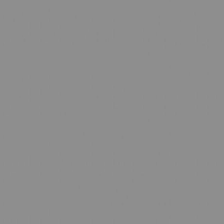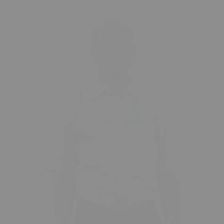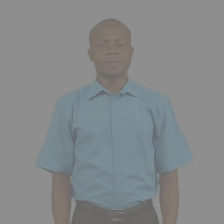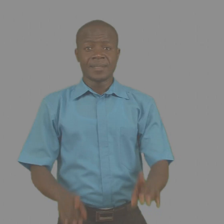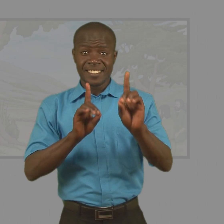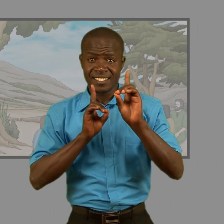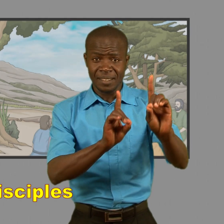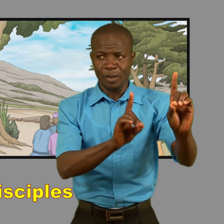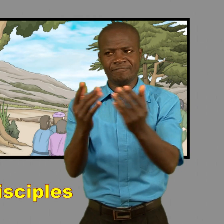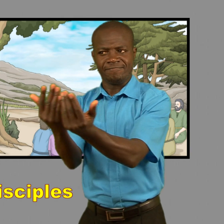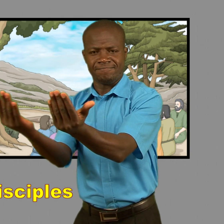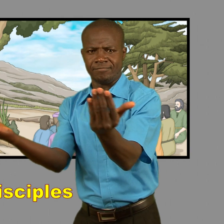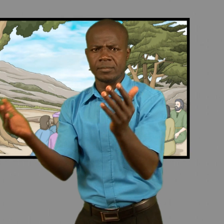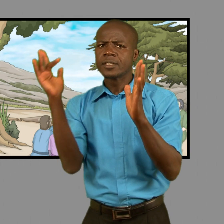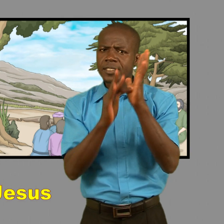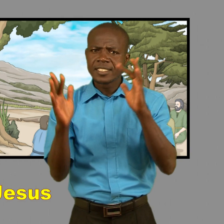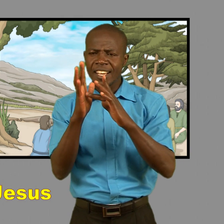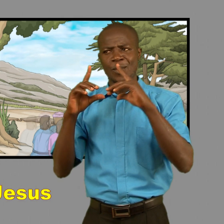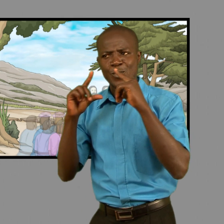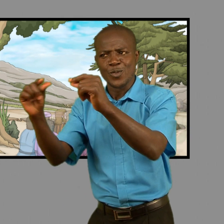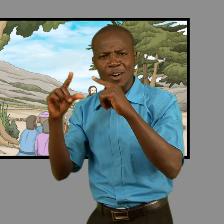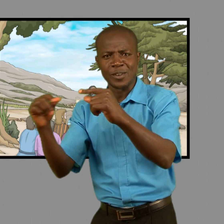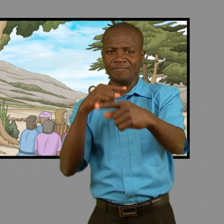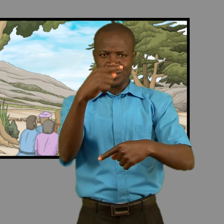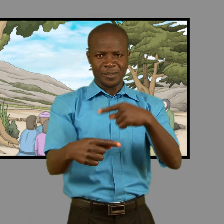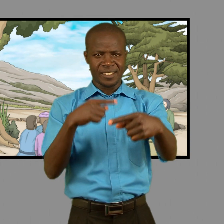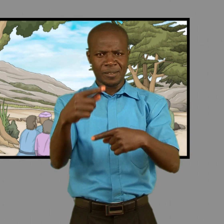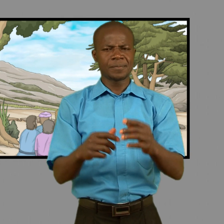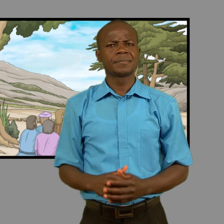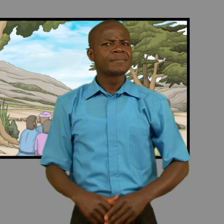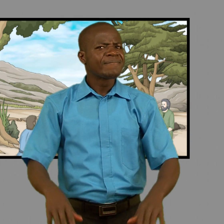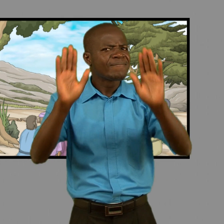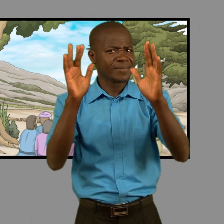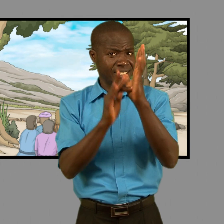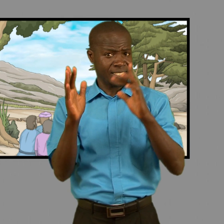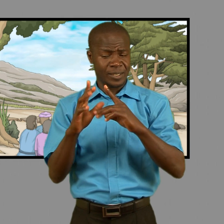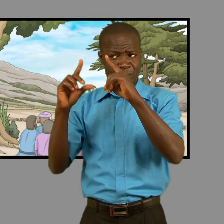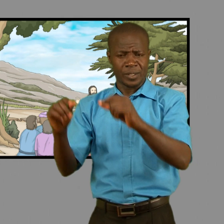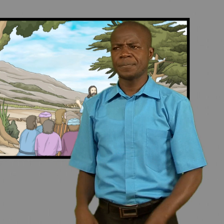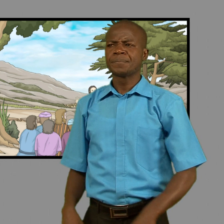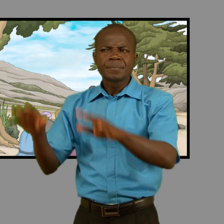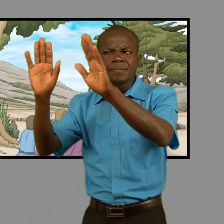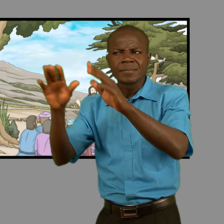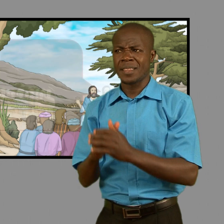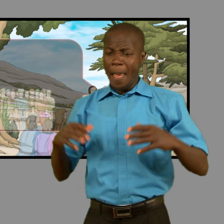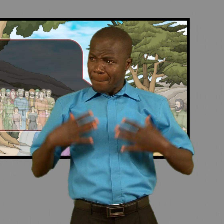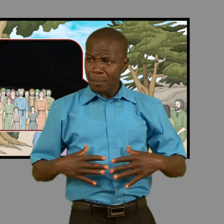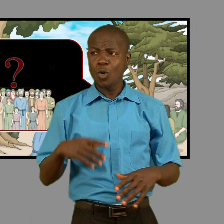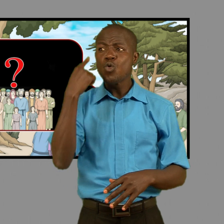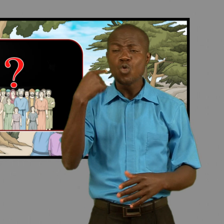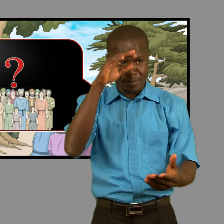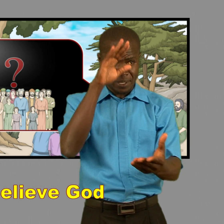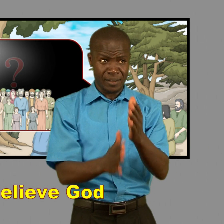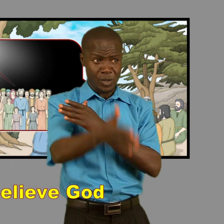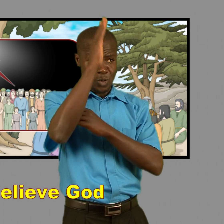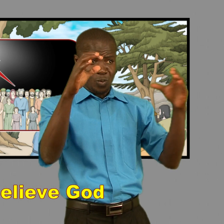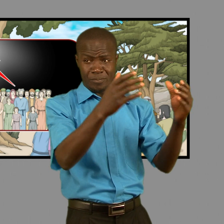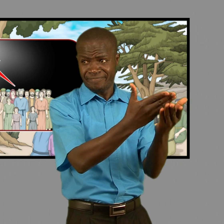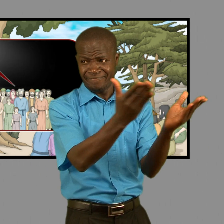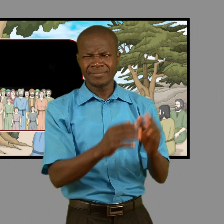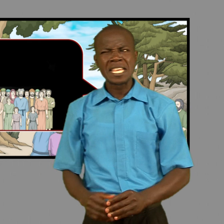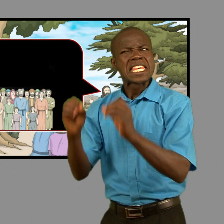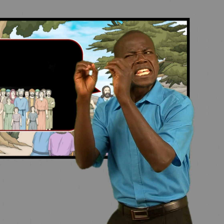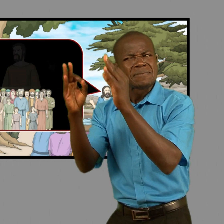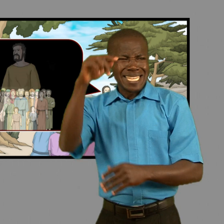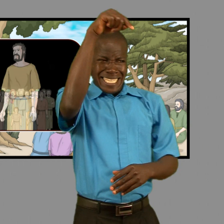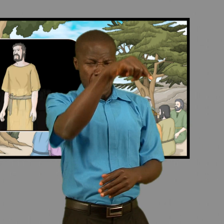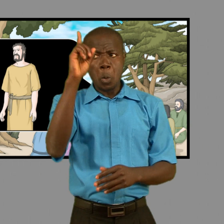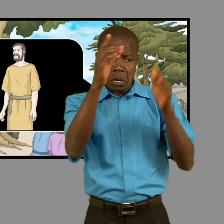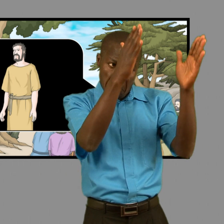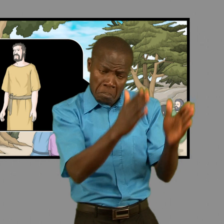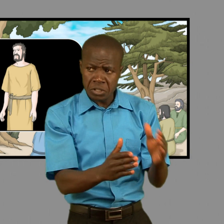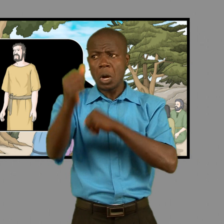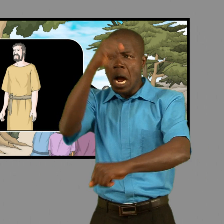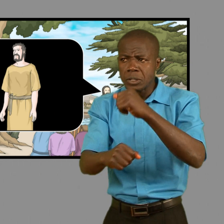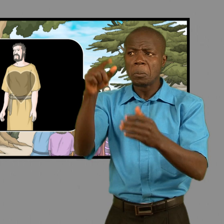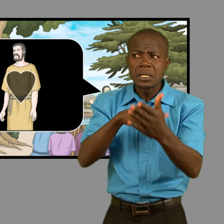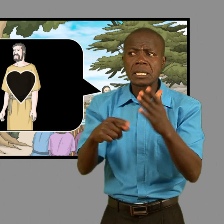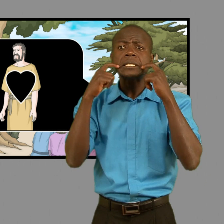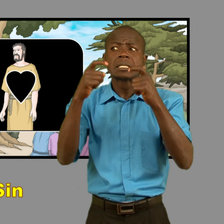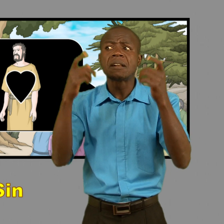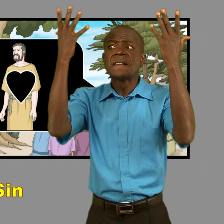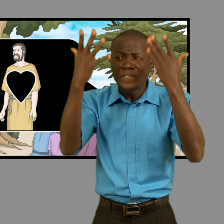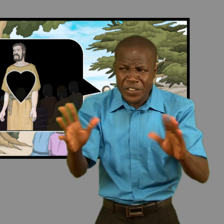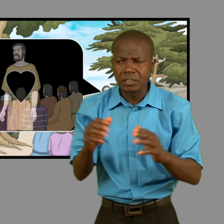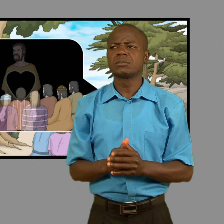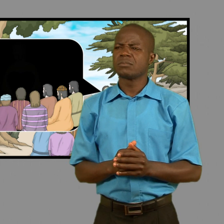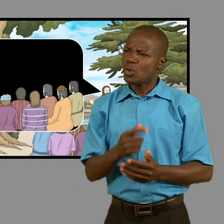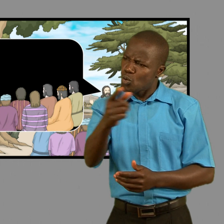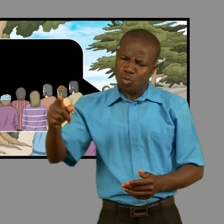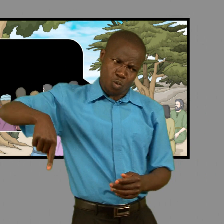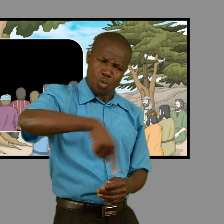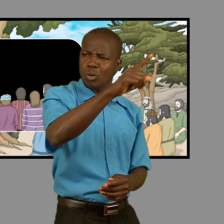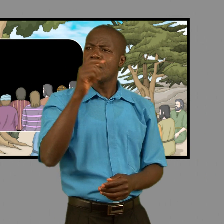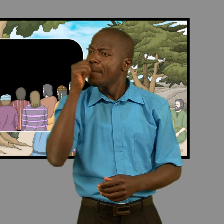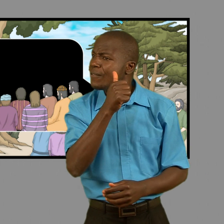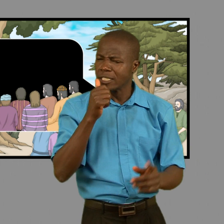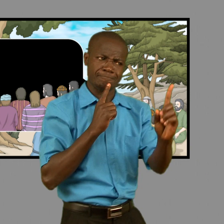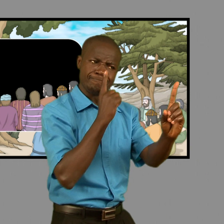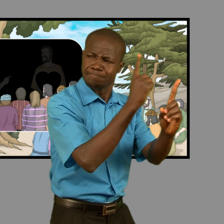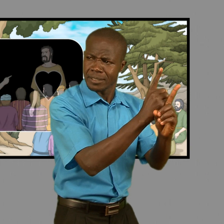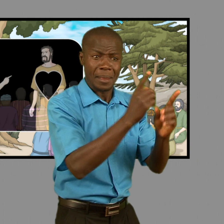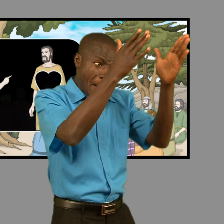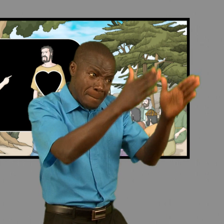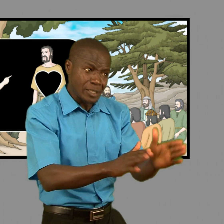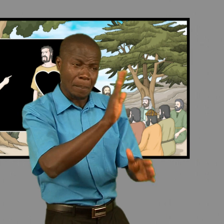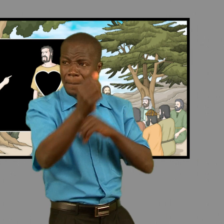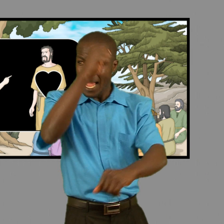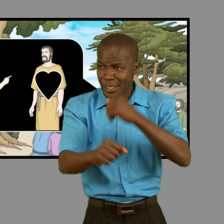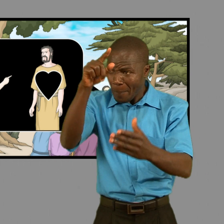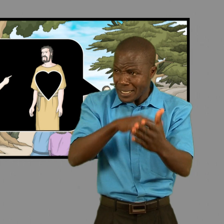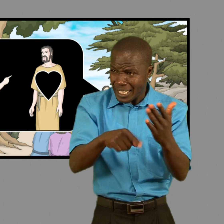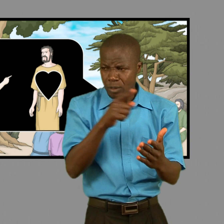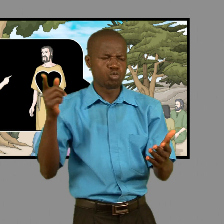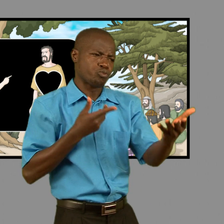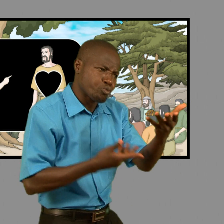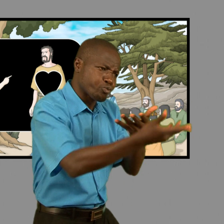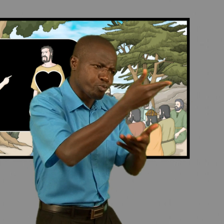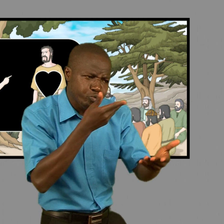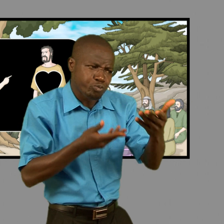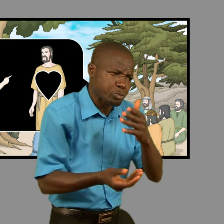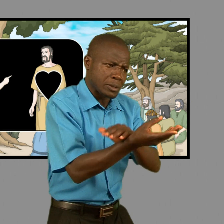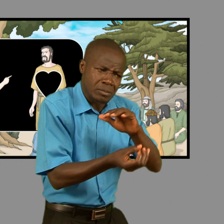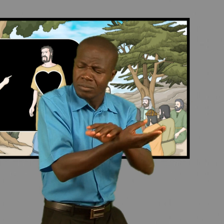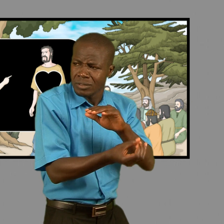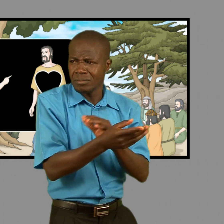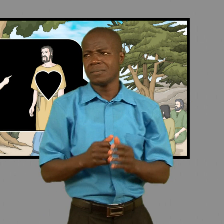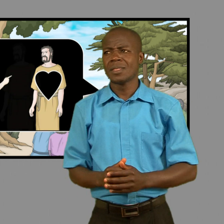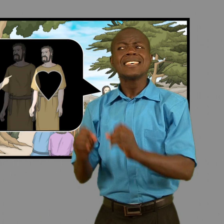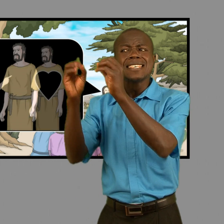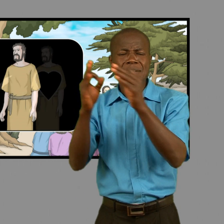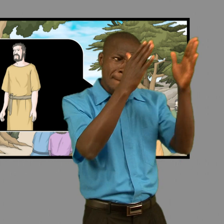If your brother sins against you, go and confront him privately.